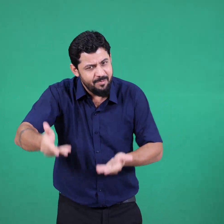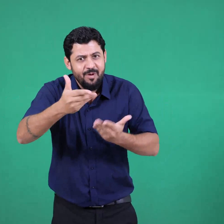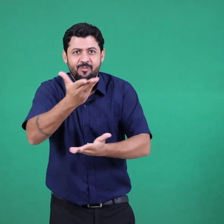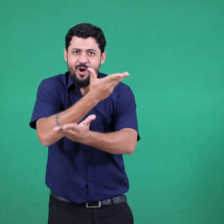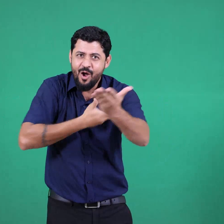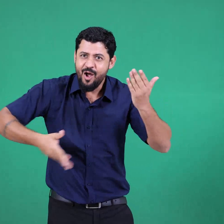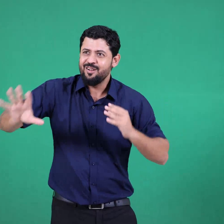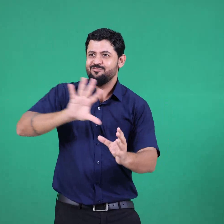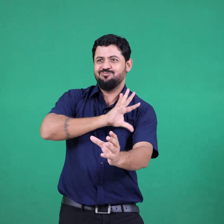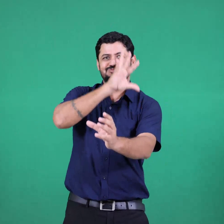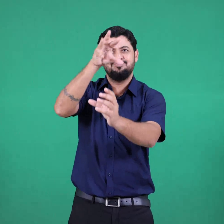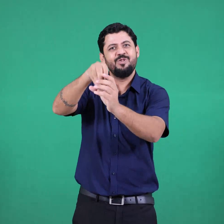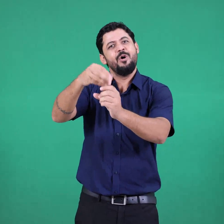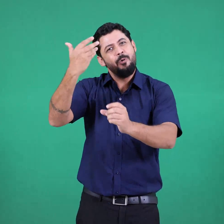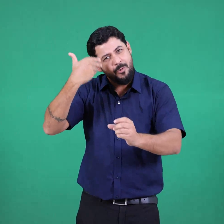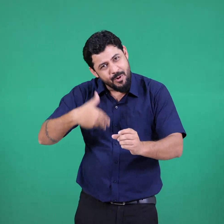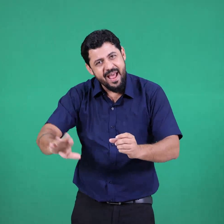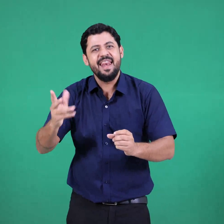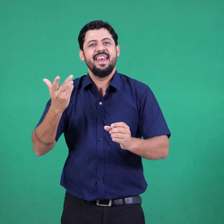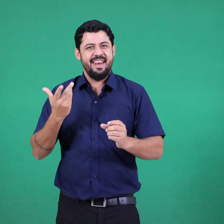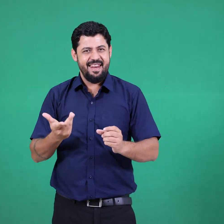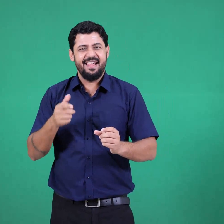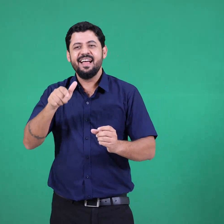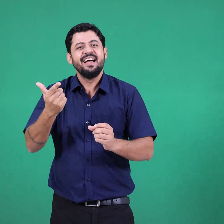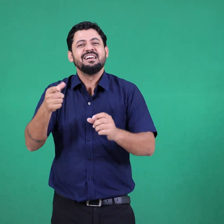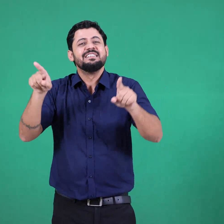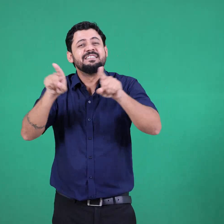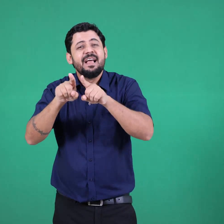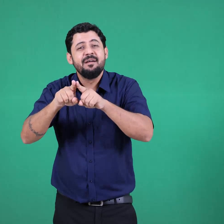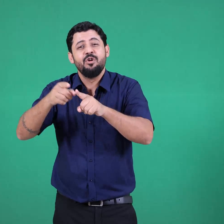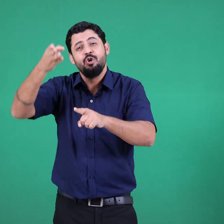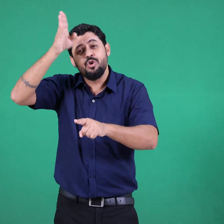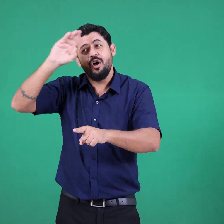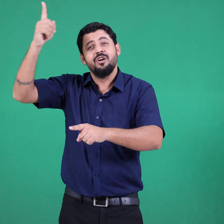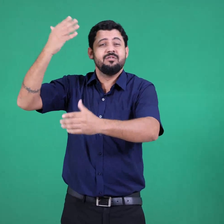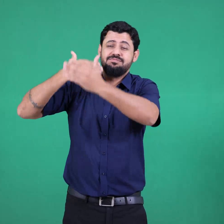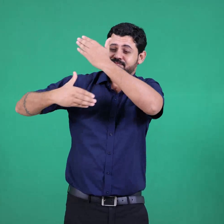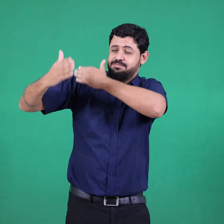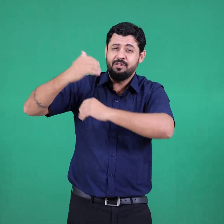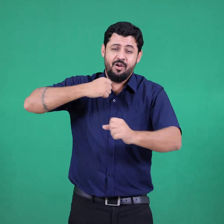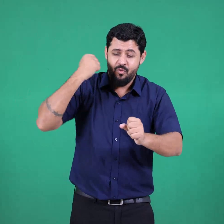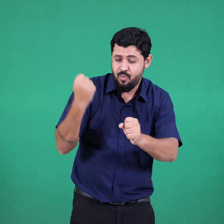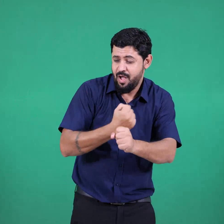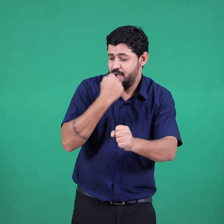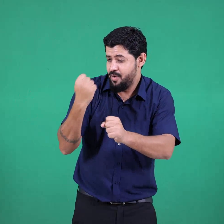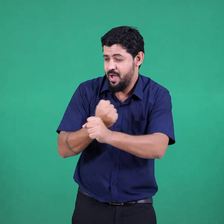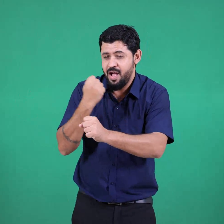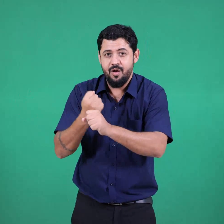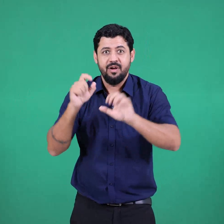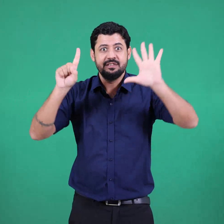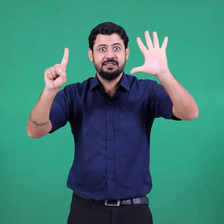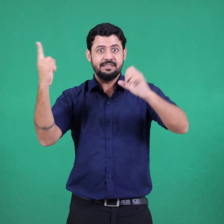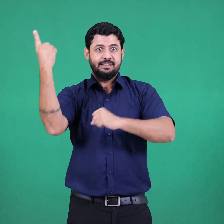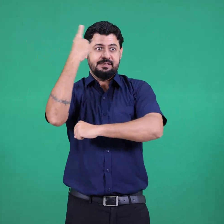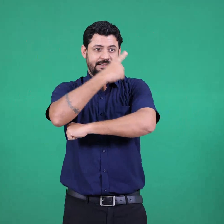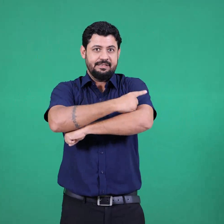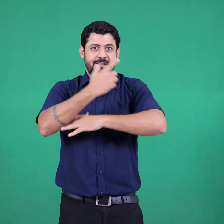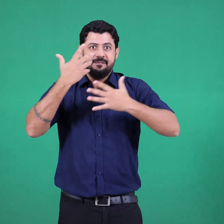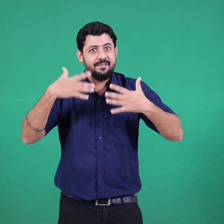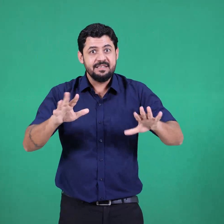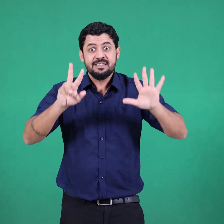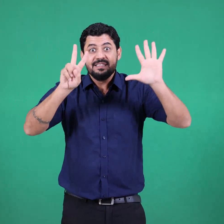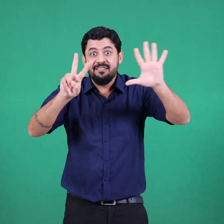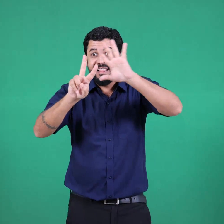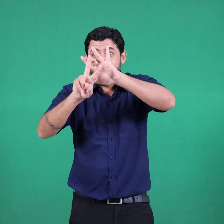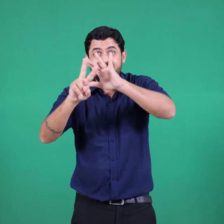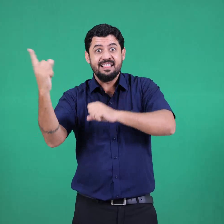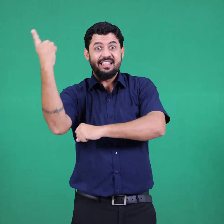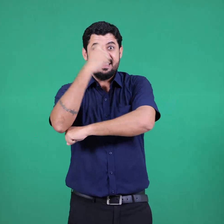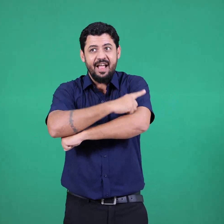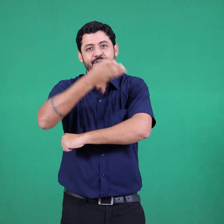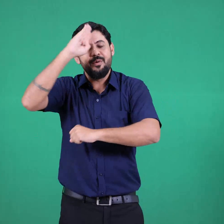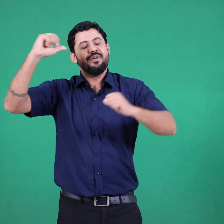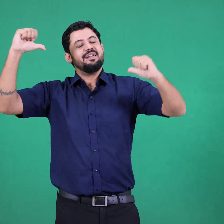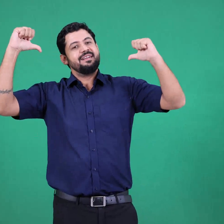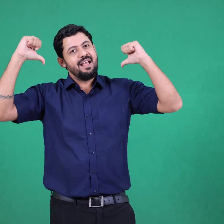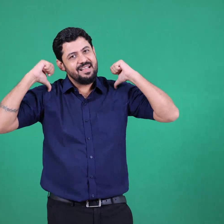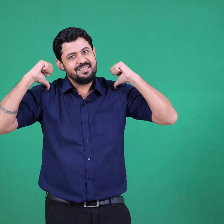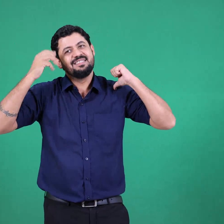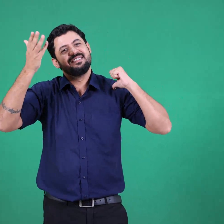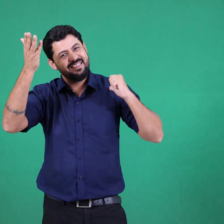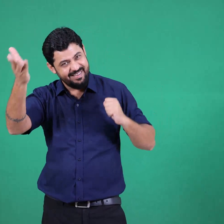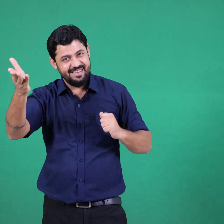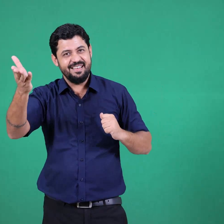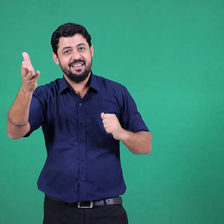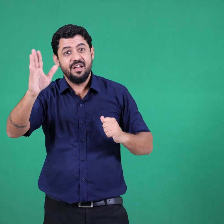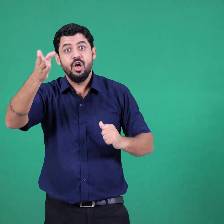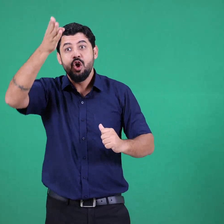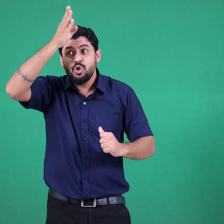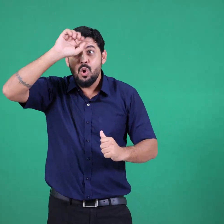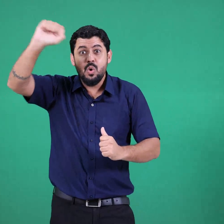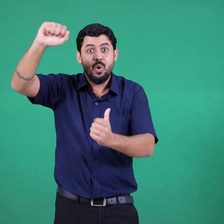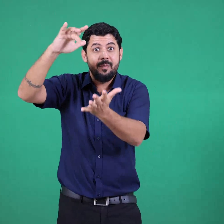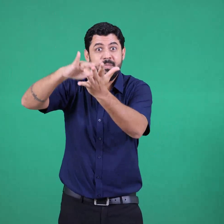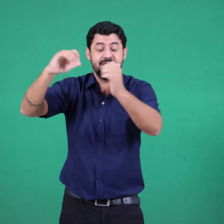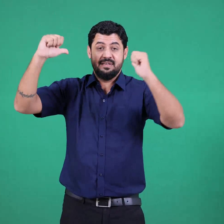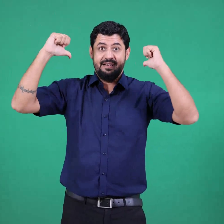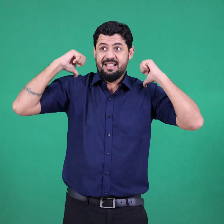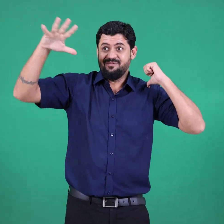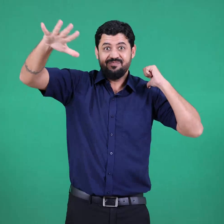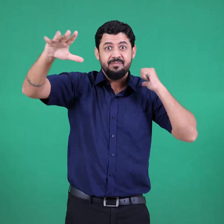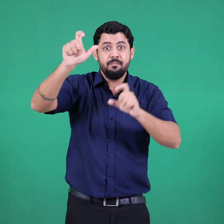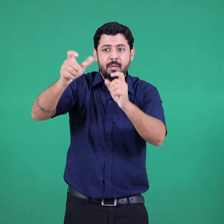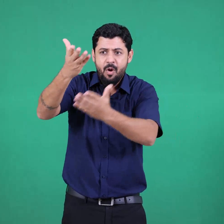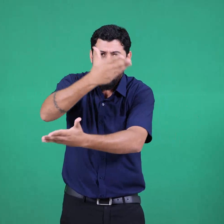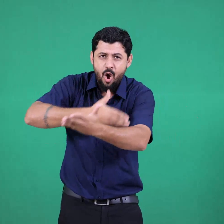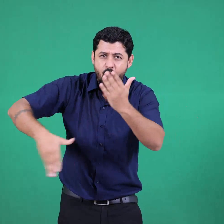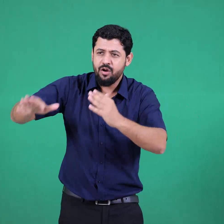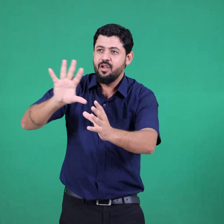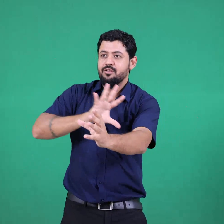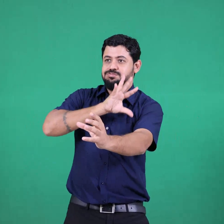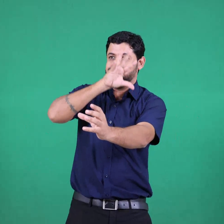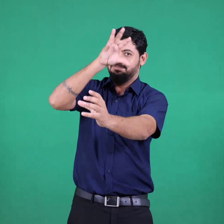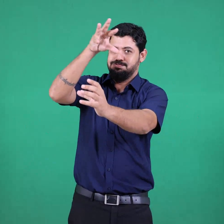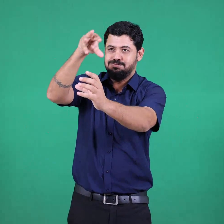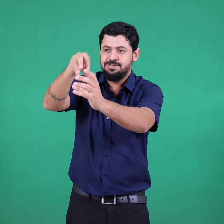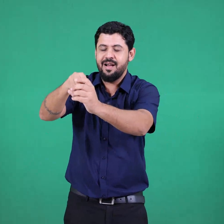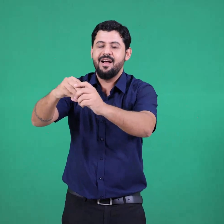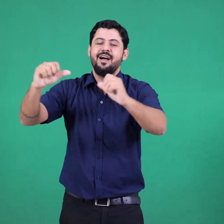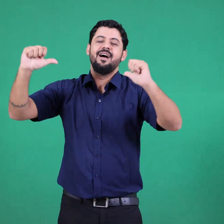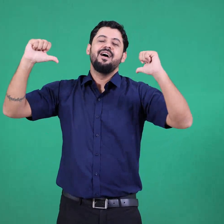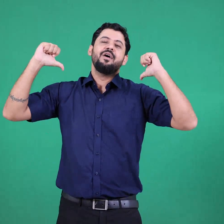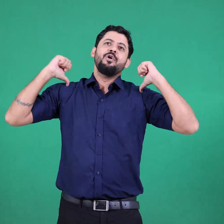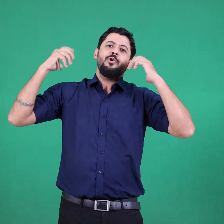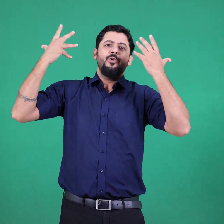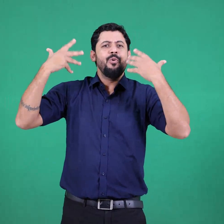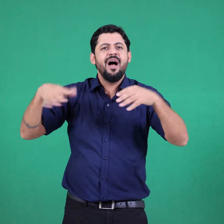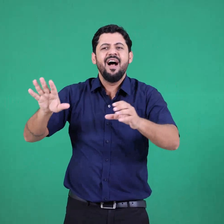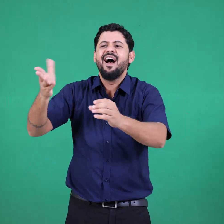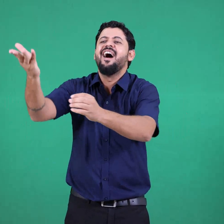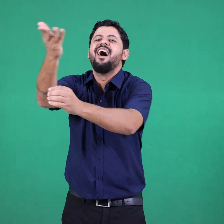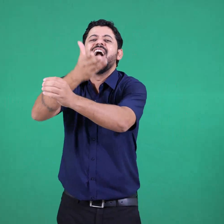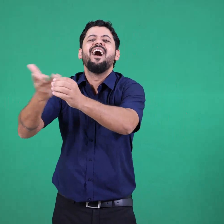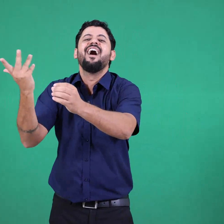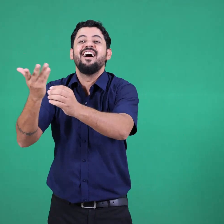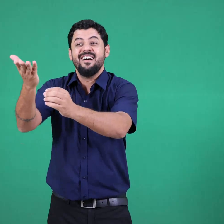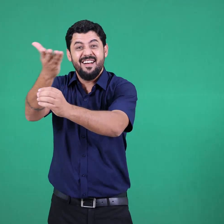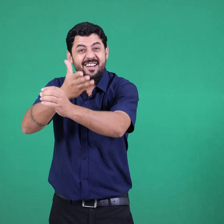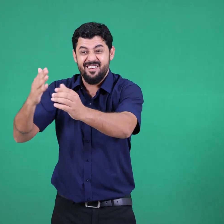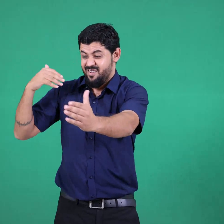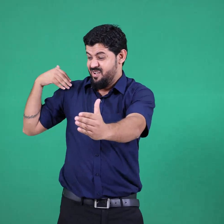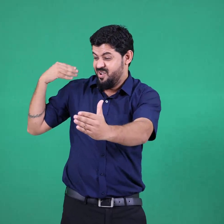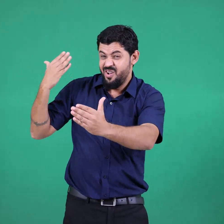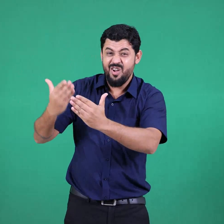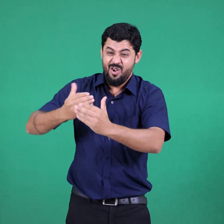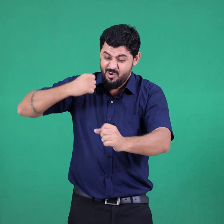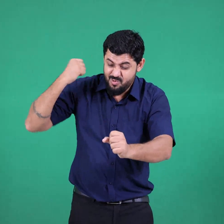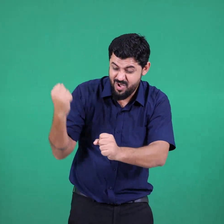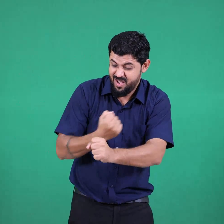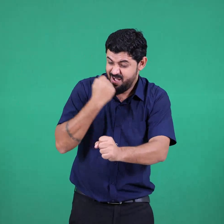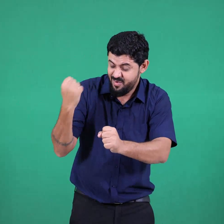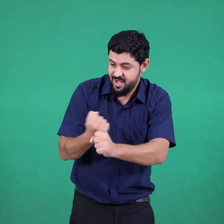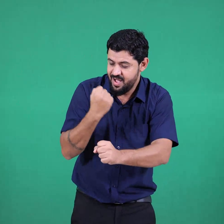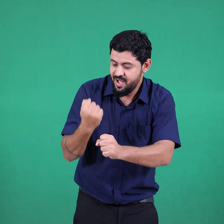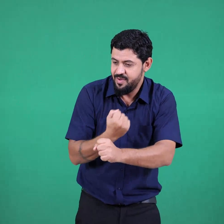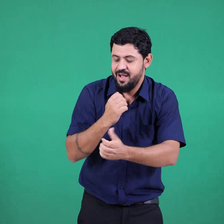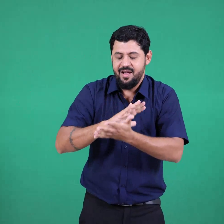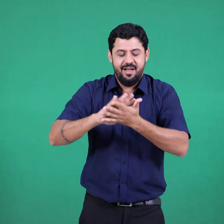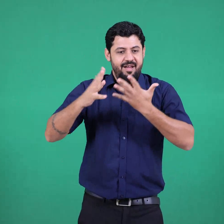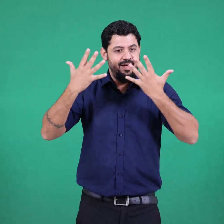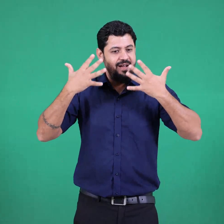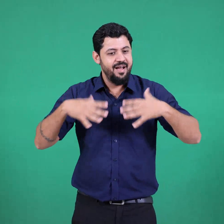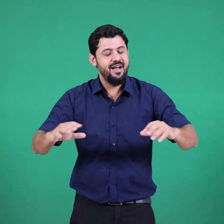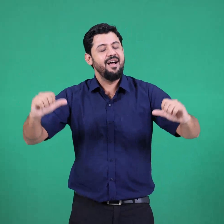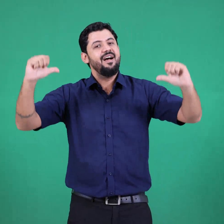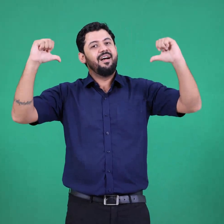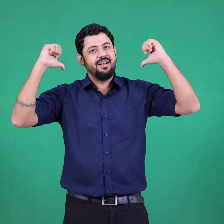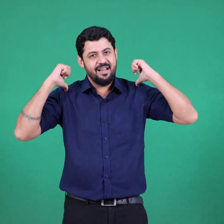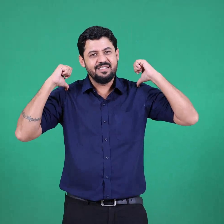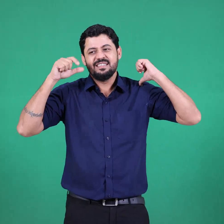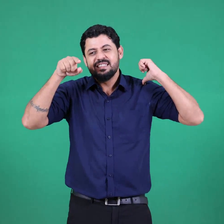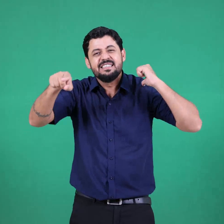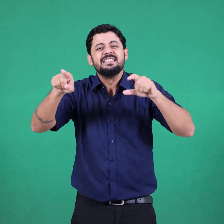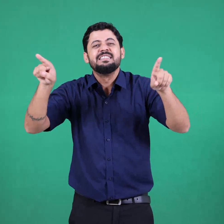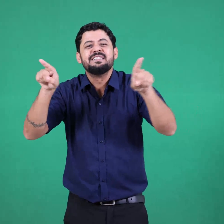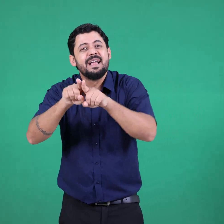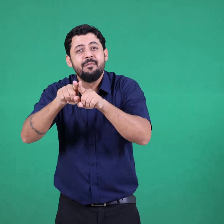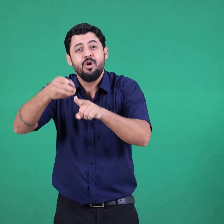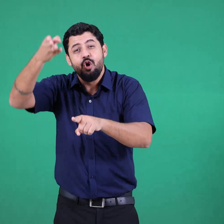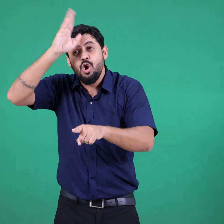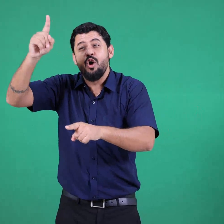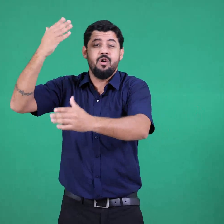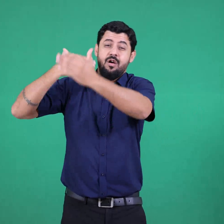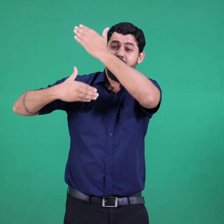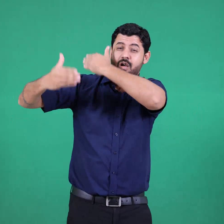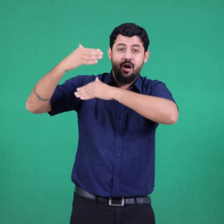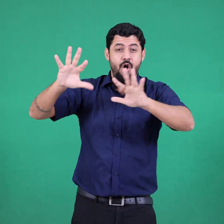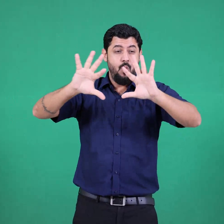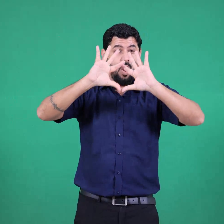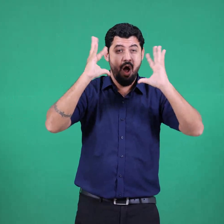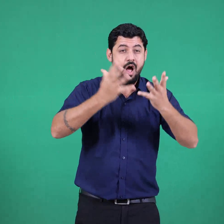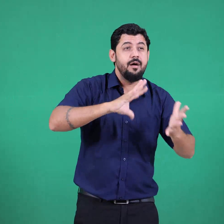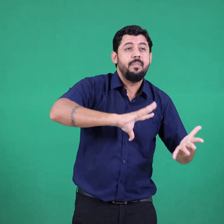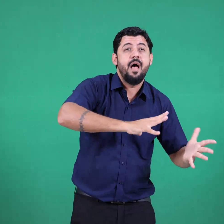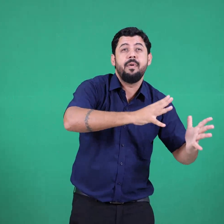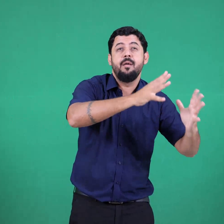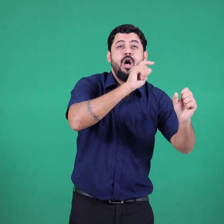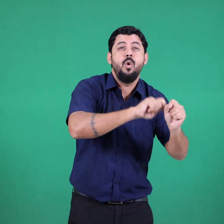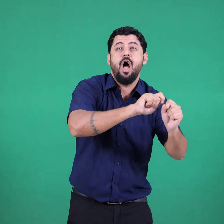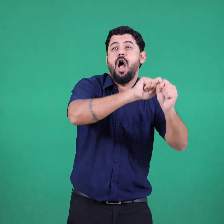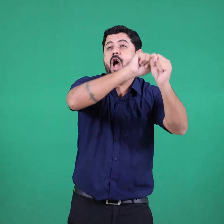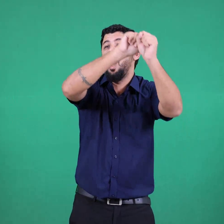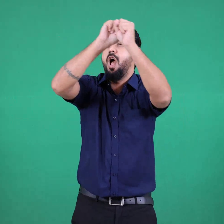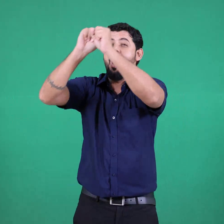For whoever enters God's rest also rests from his own work, just as God did from His.